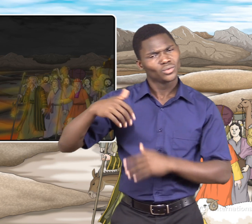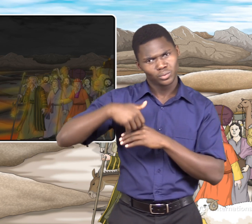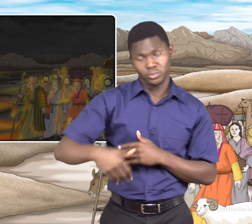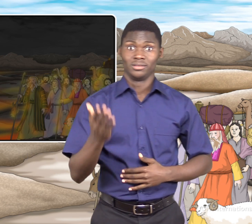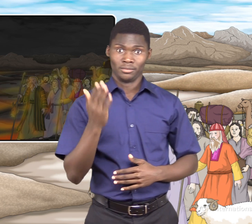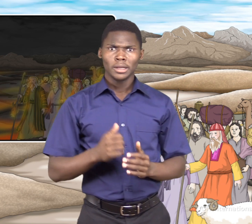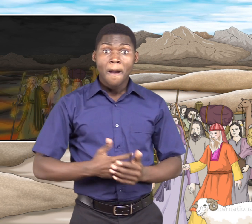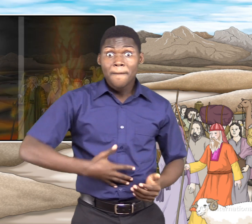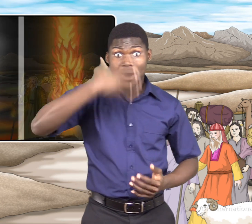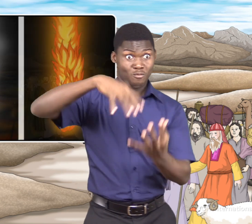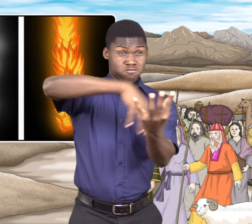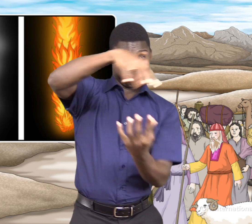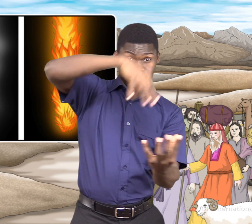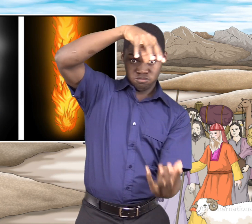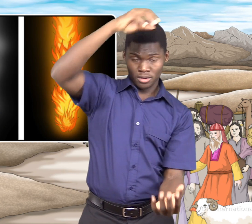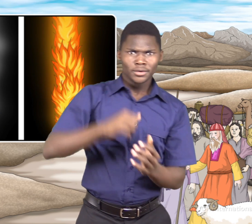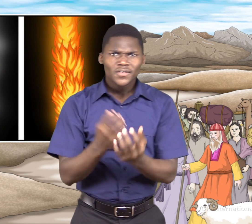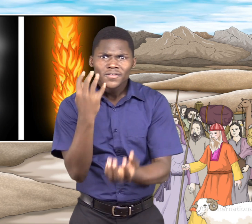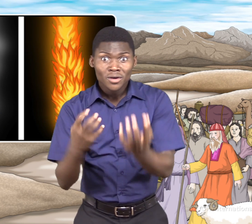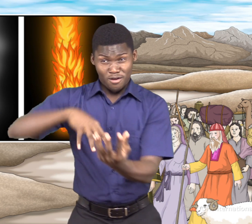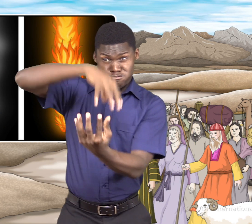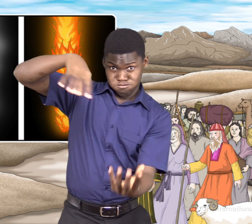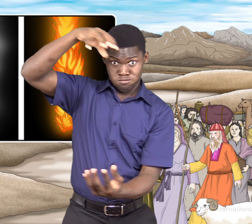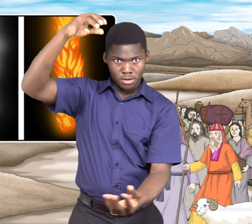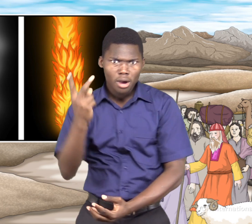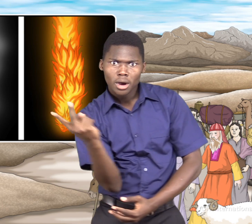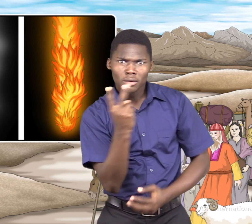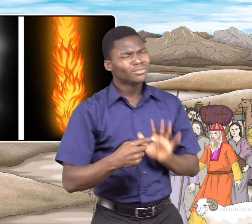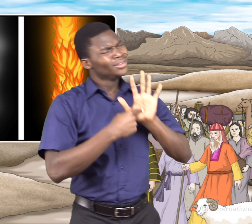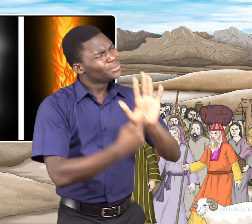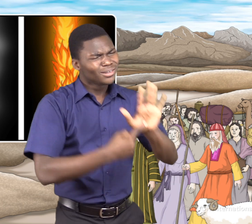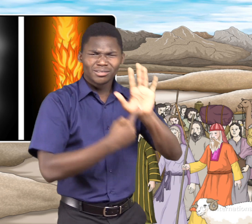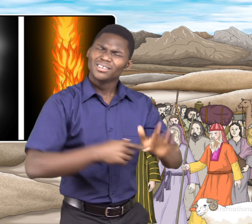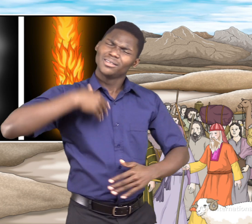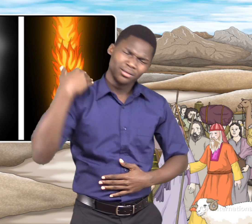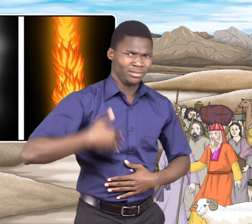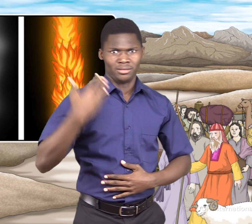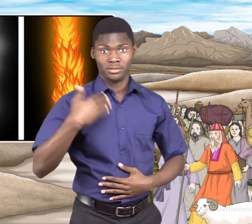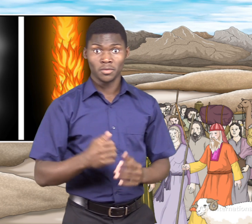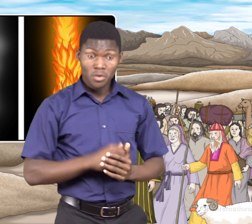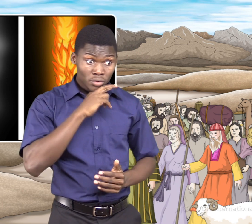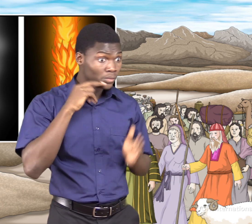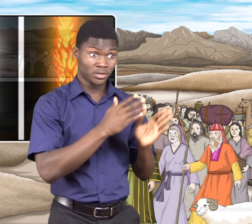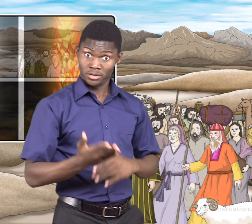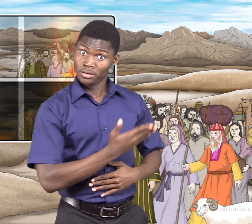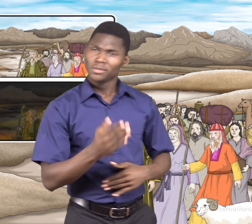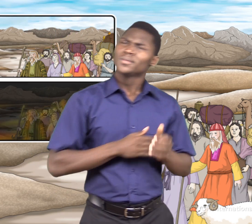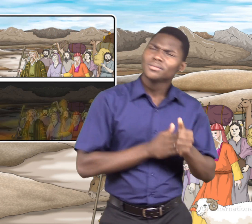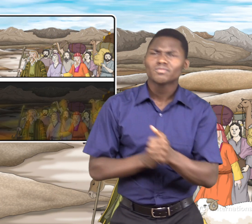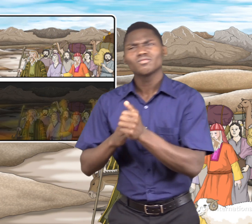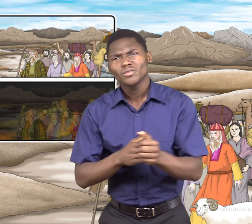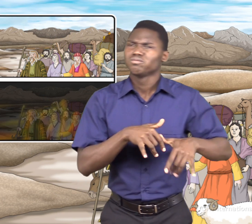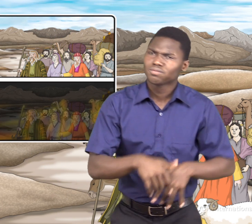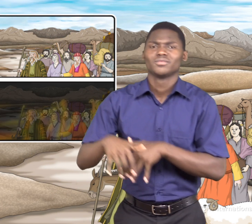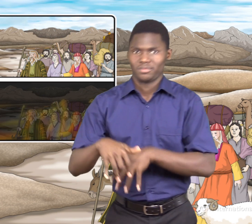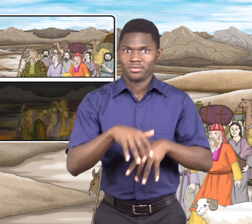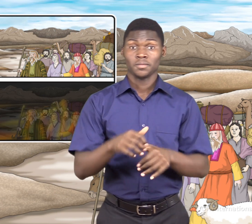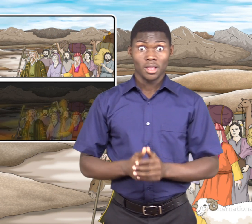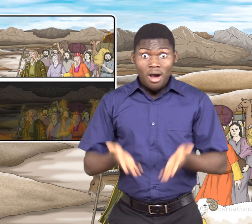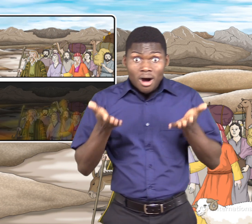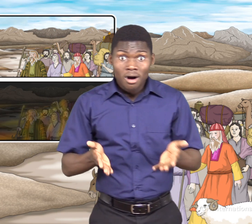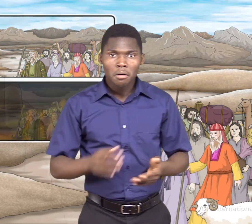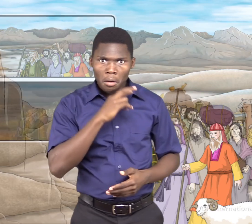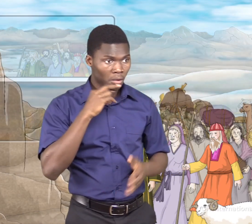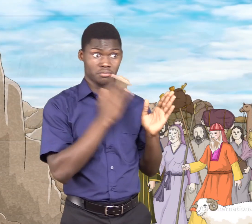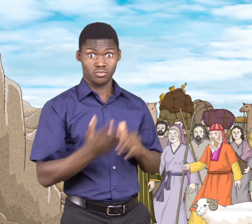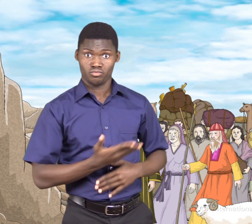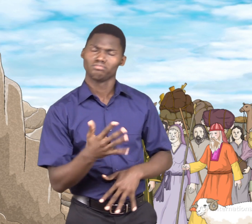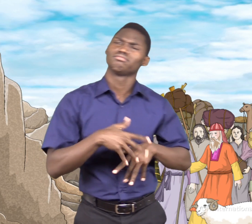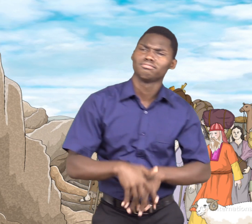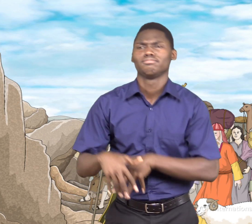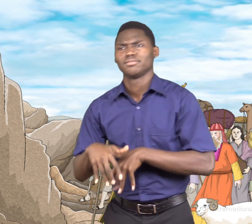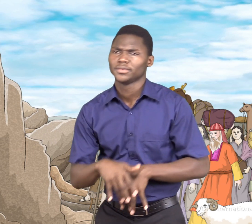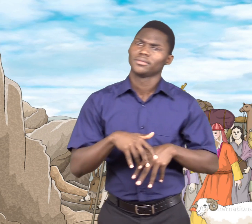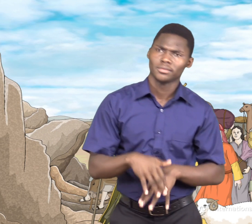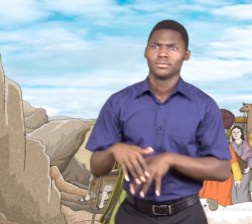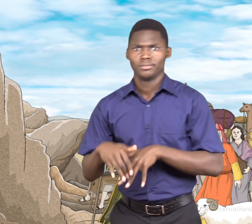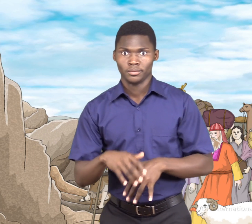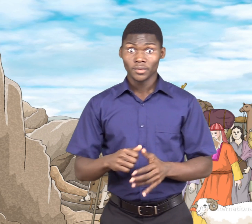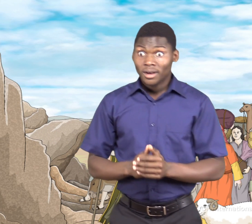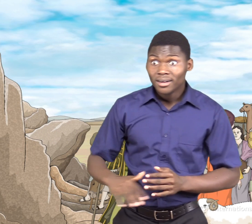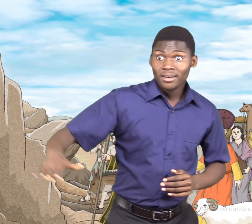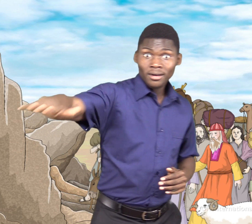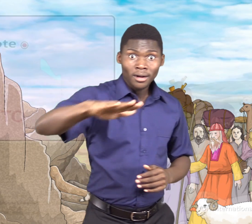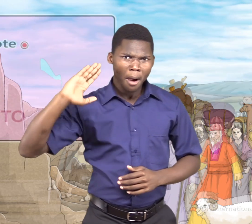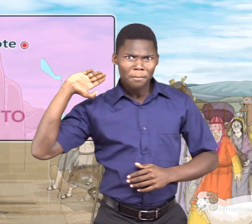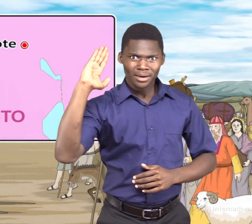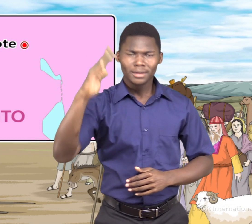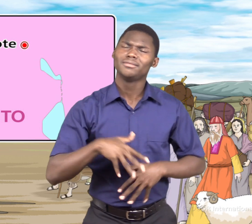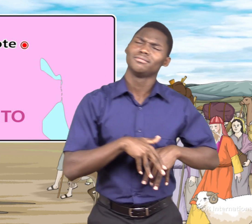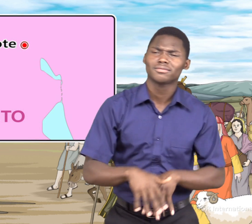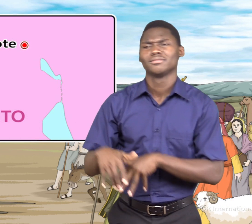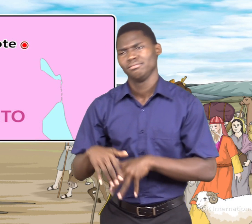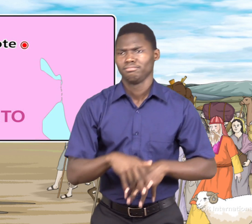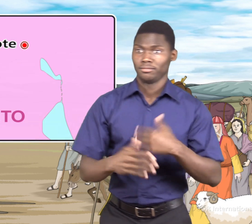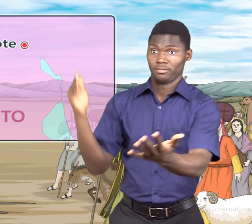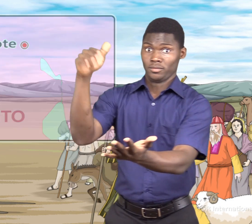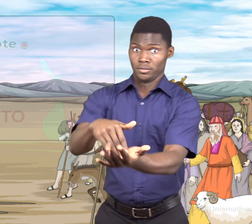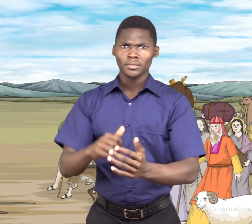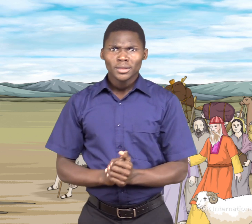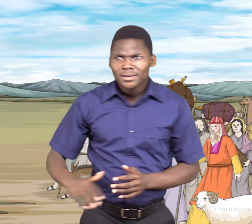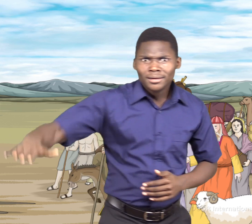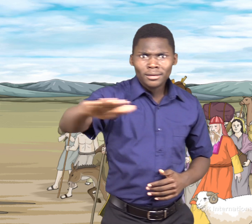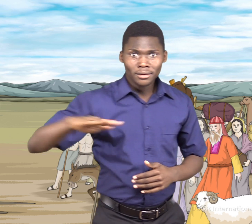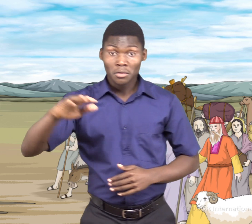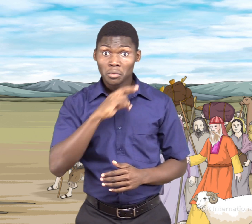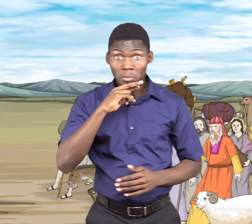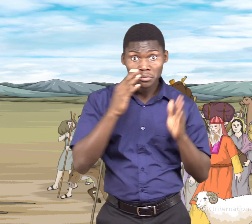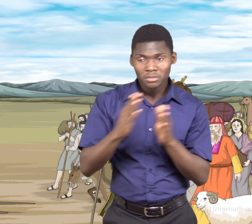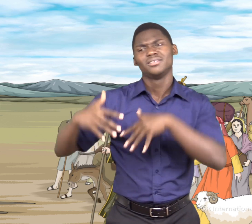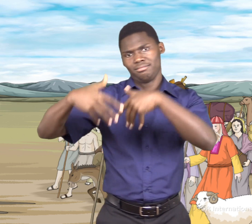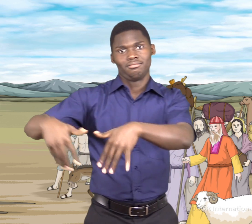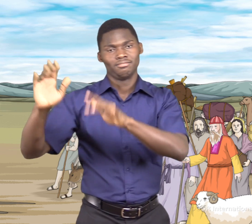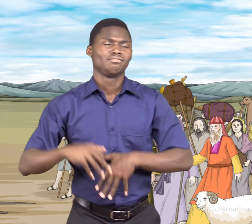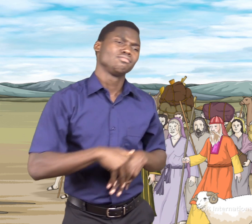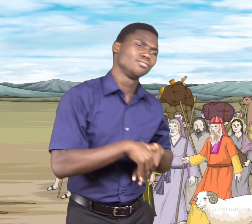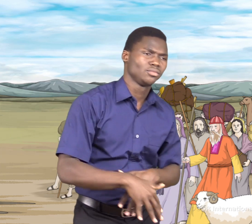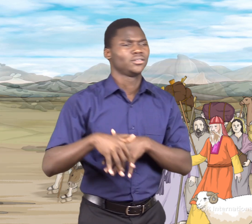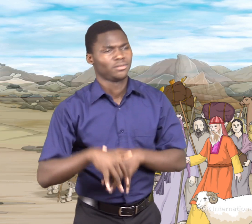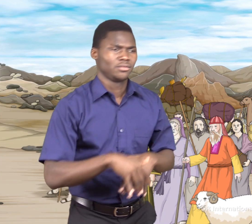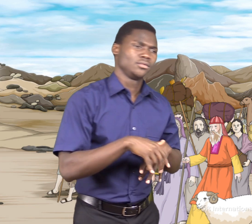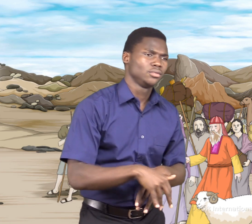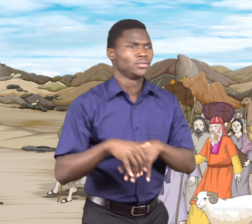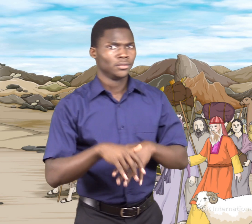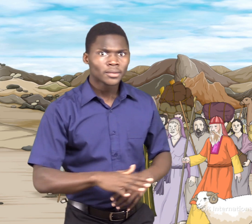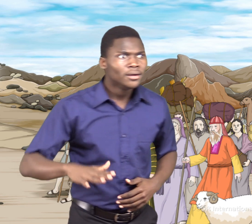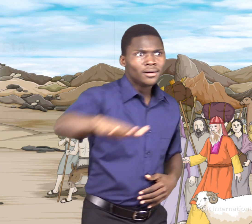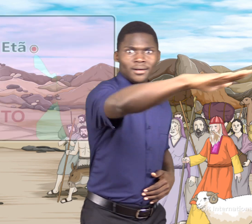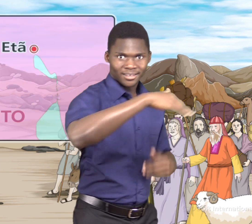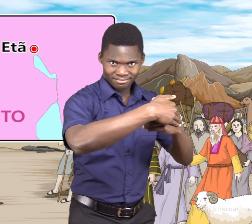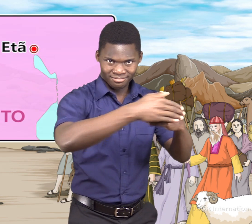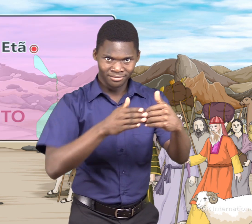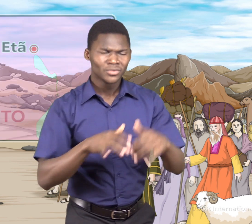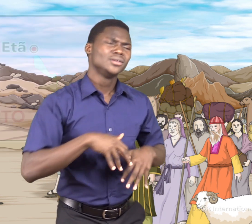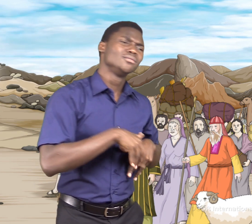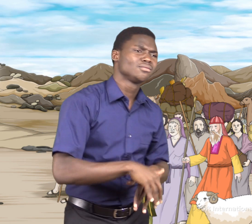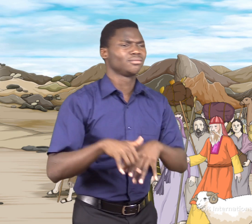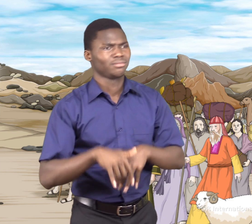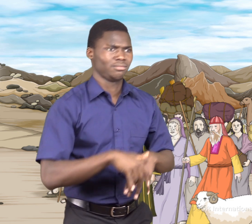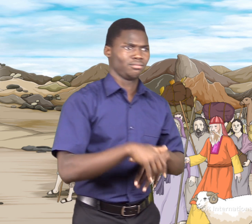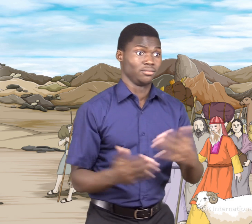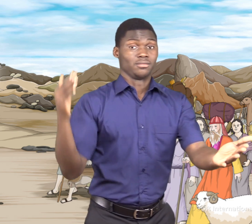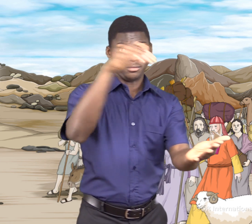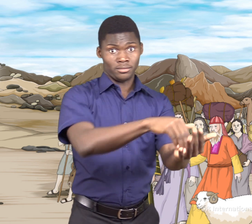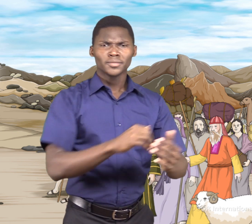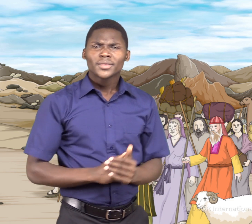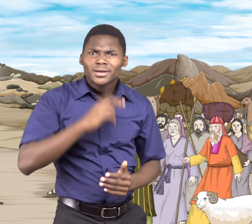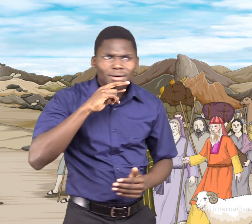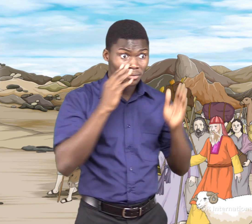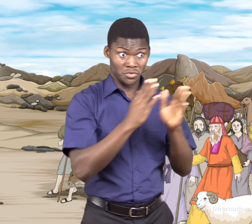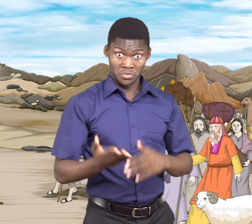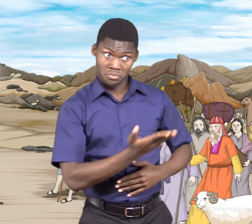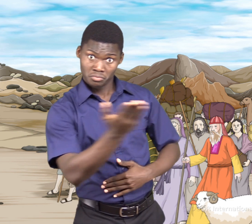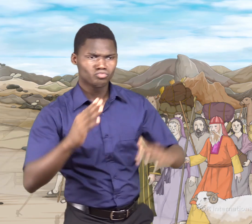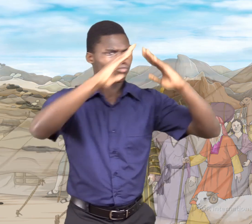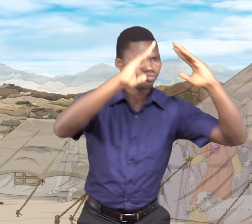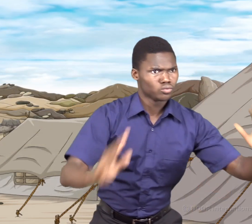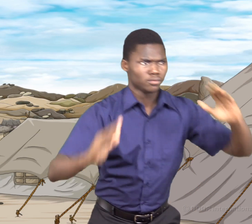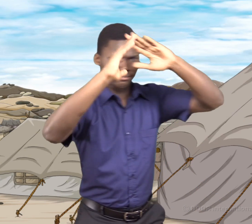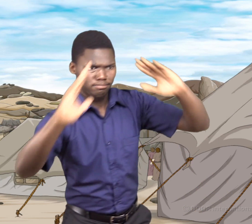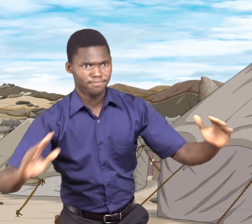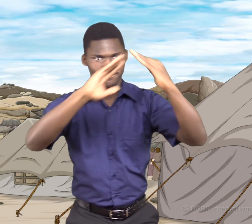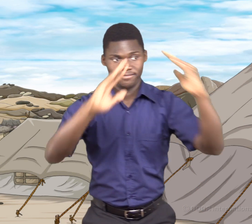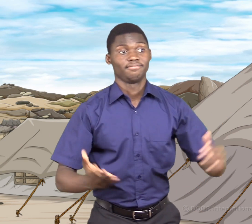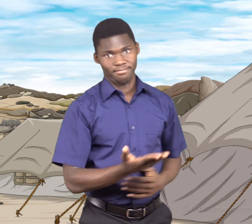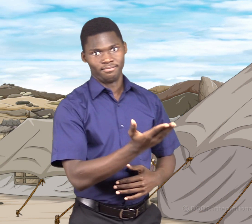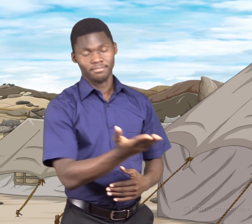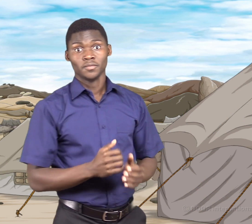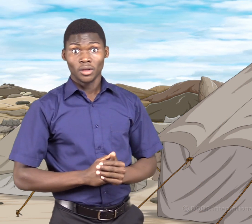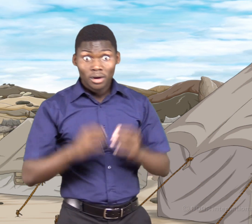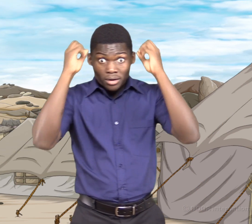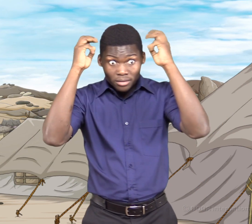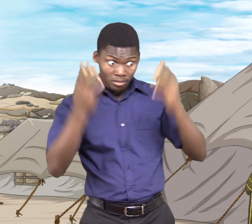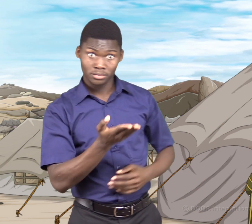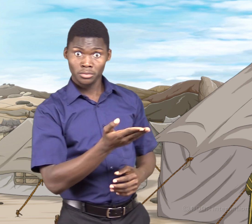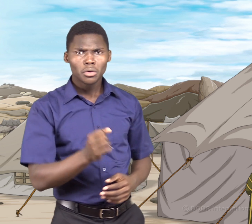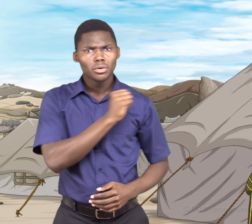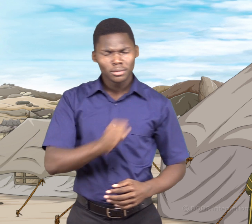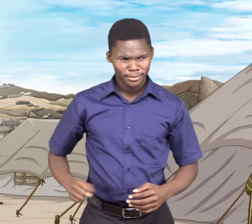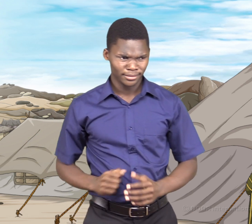Neither the pillar of cloud by day nor the pillar of fire by night left its place before the people.